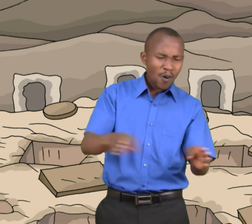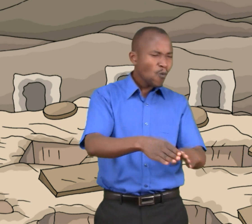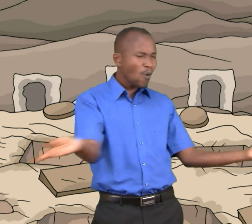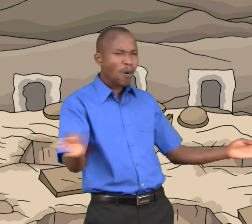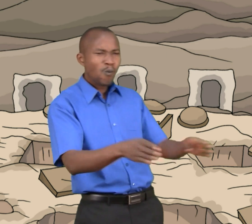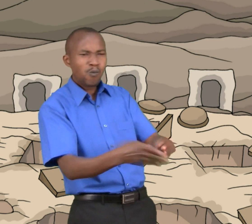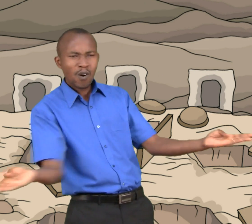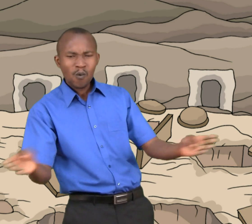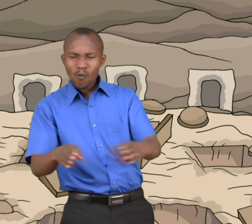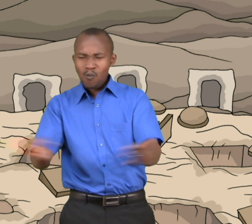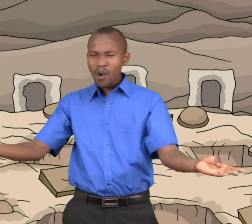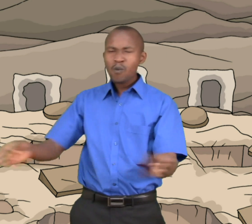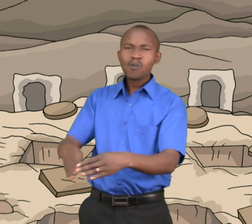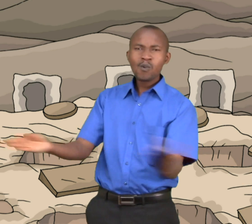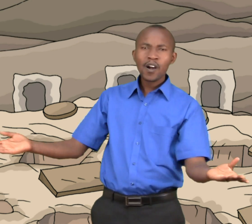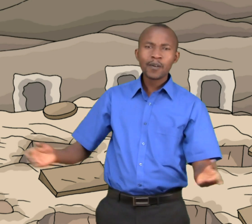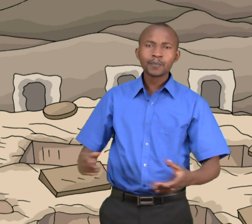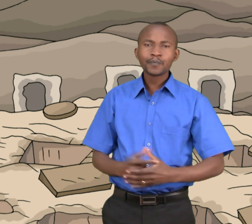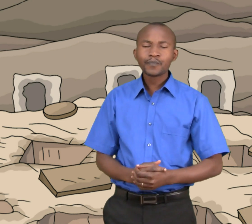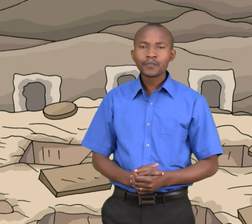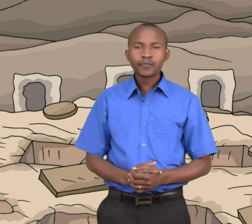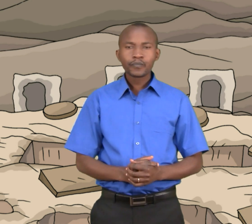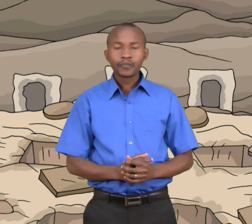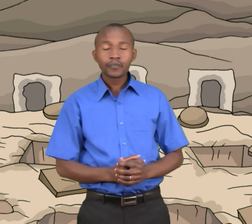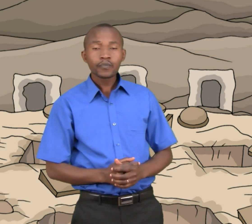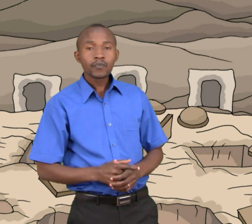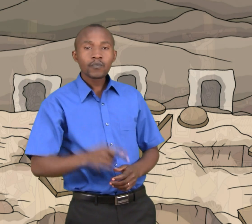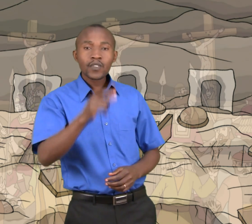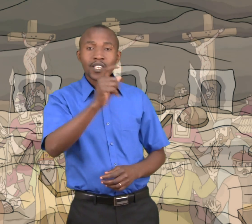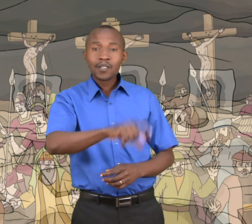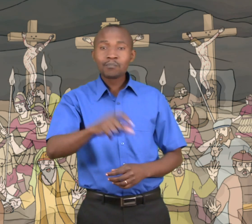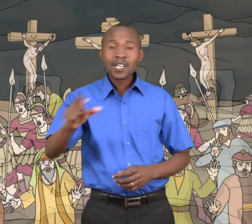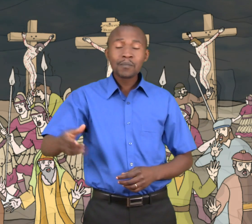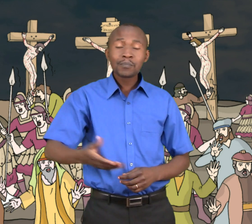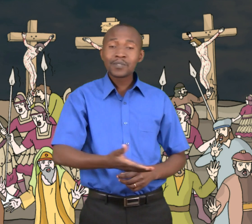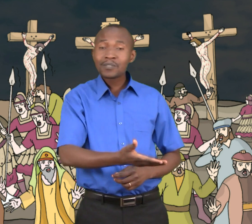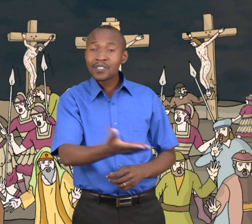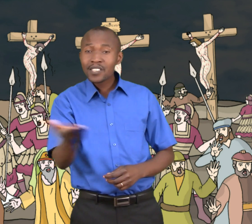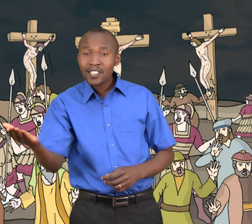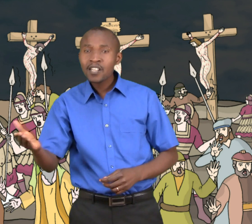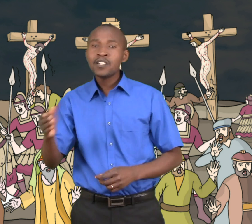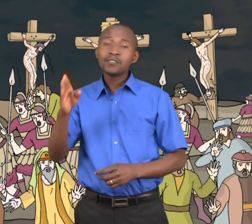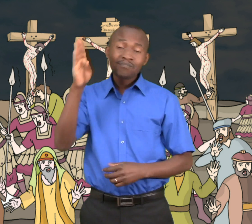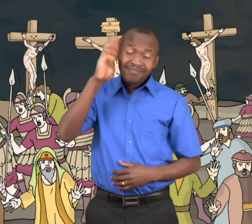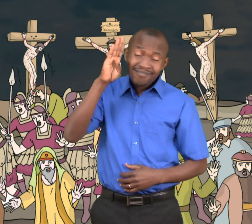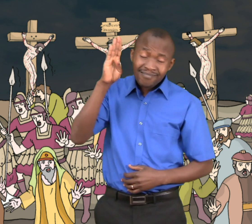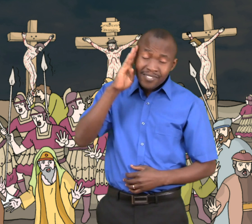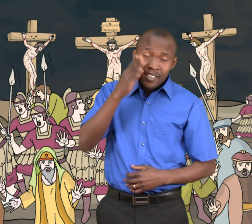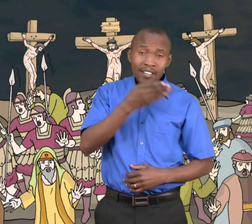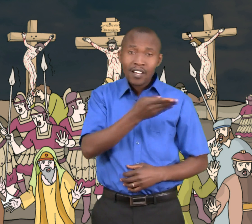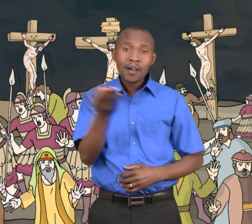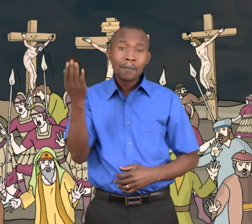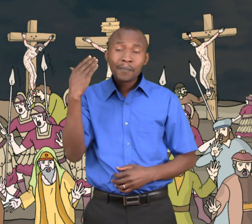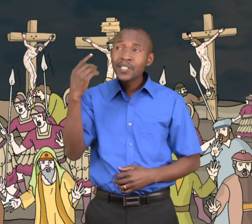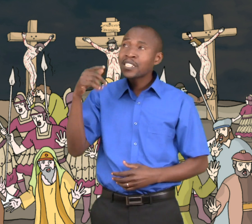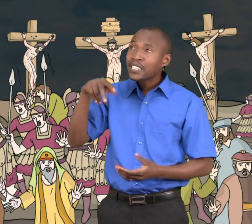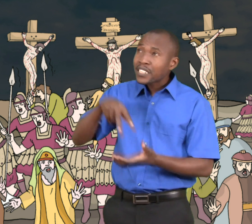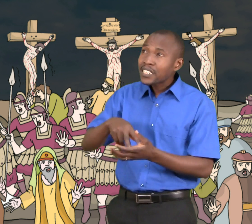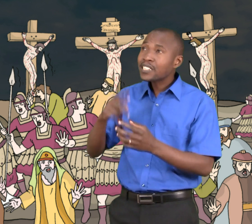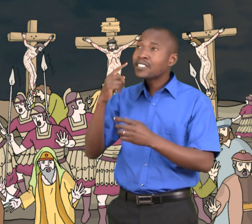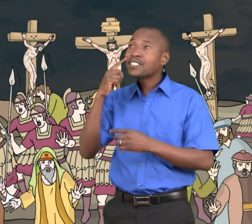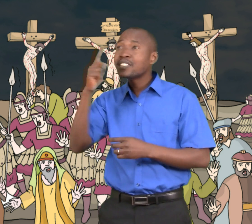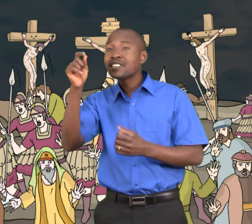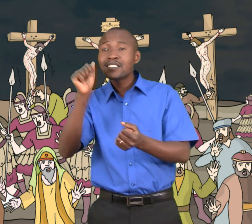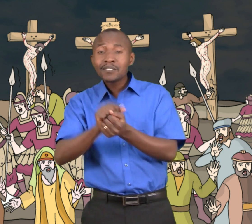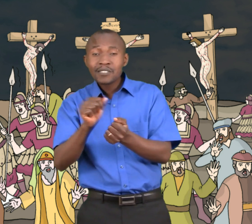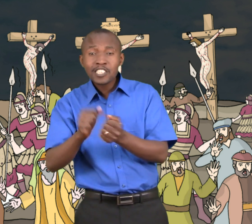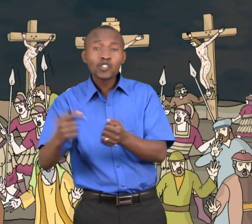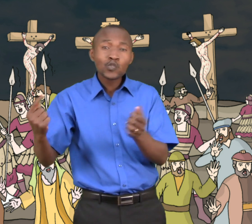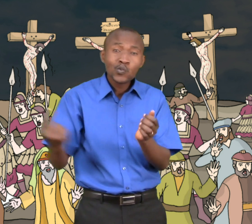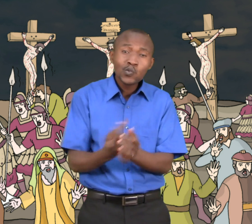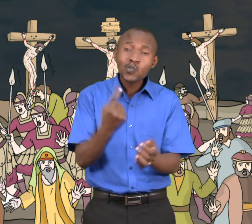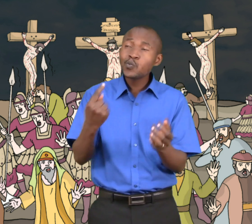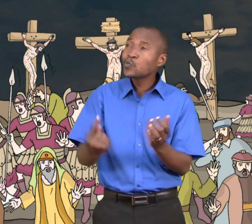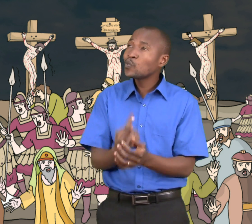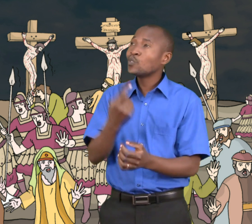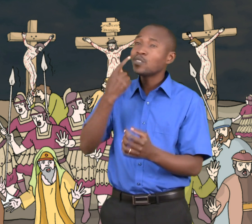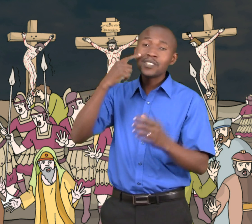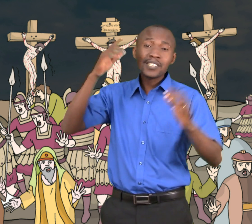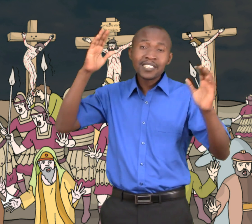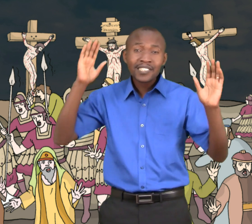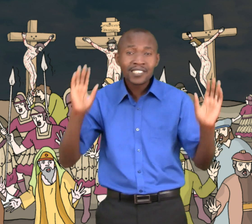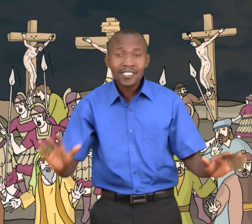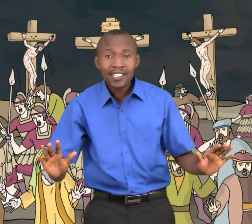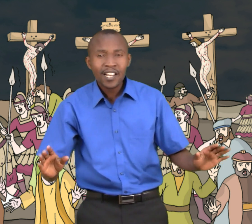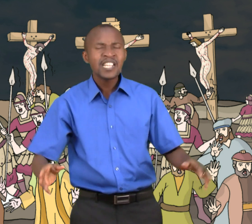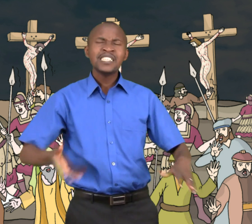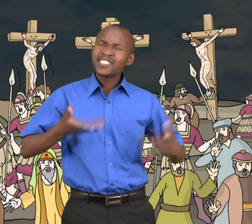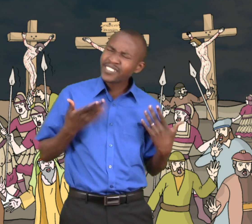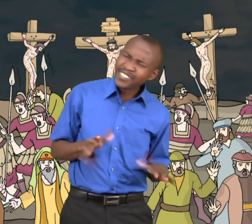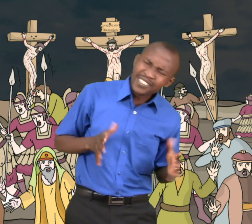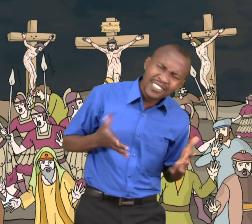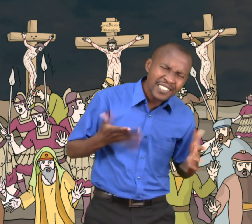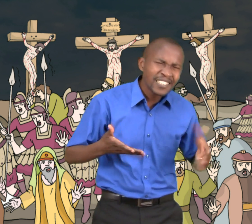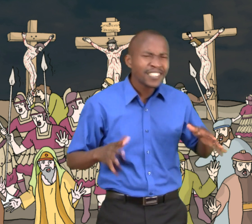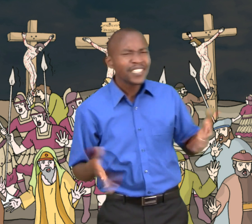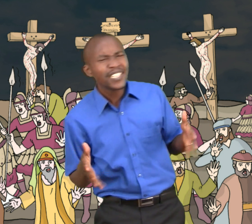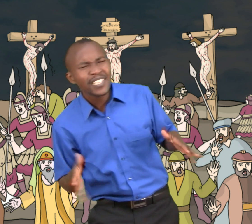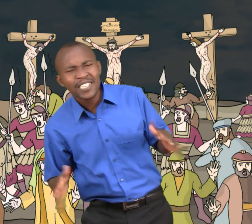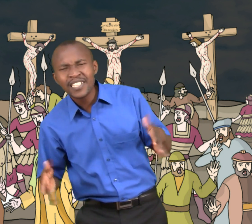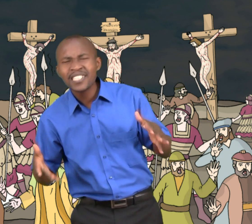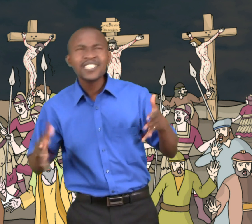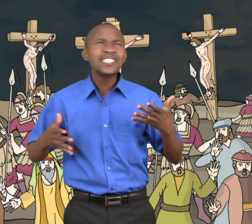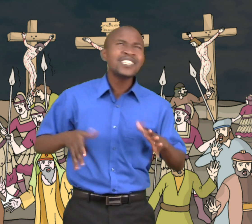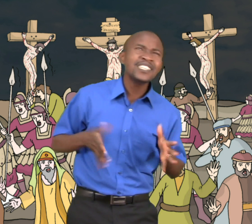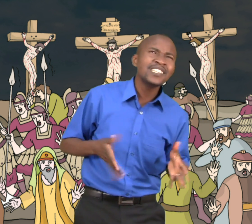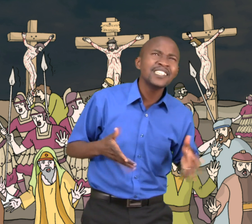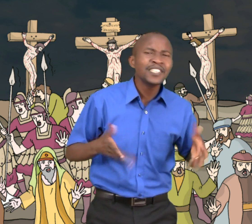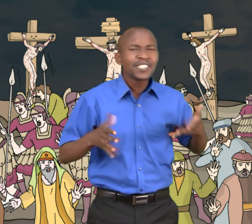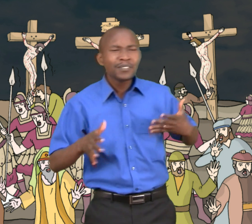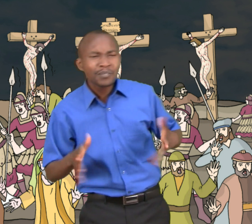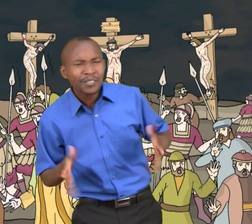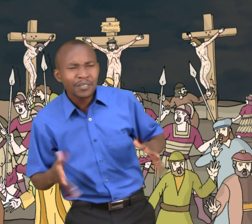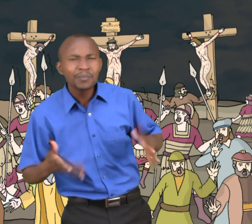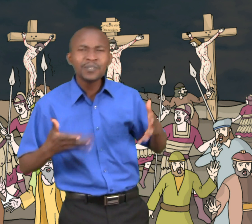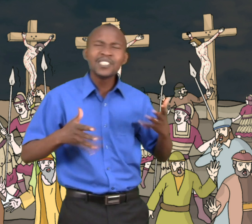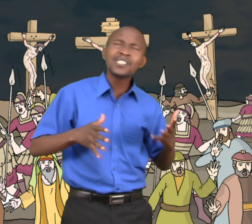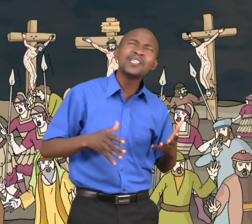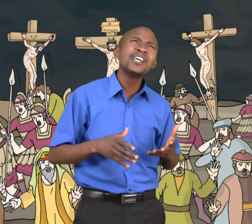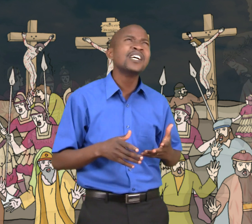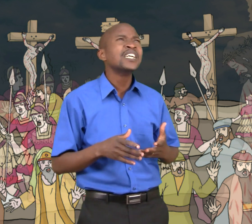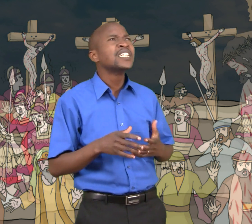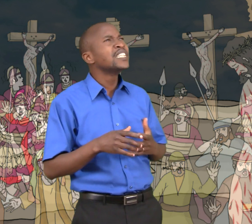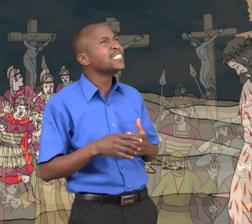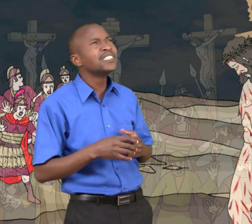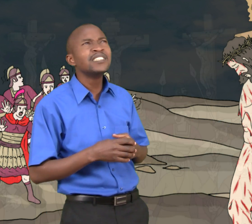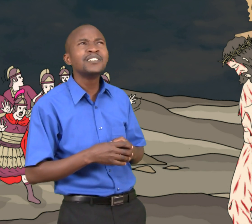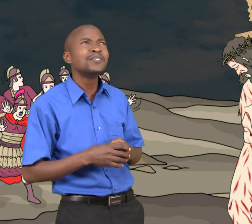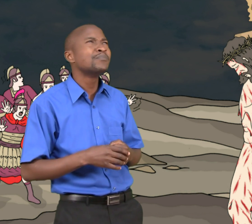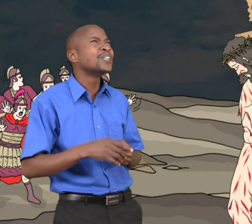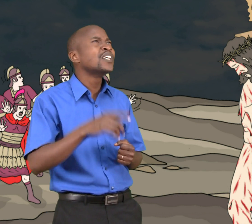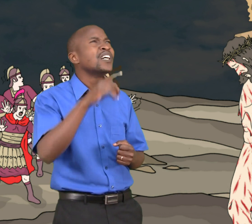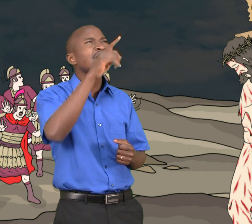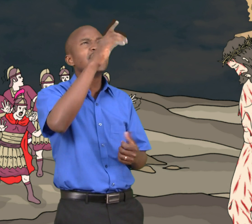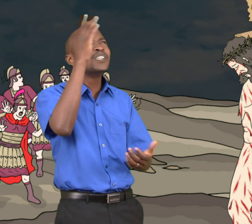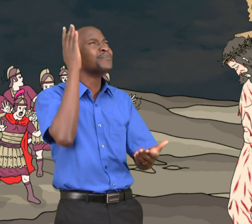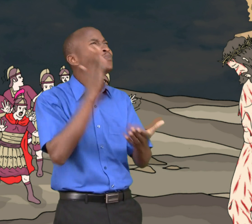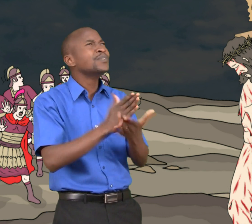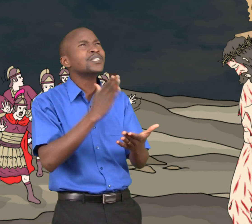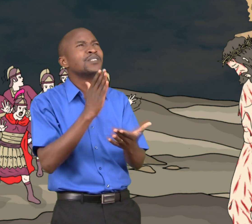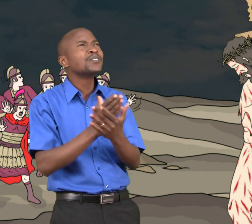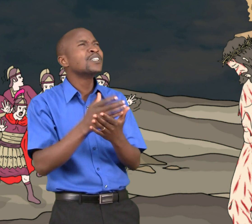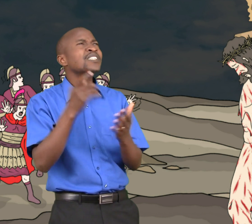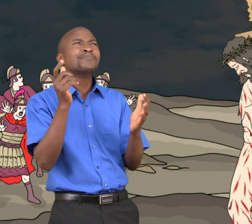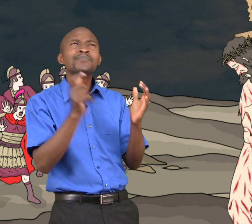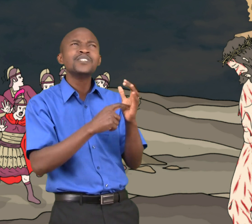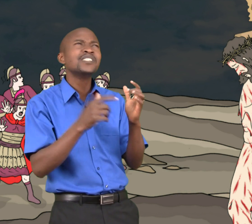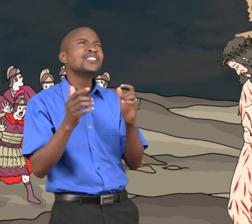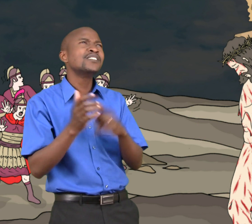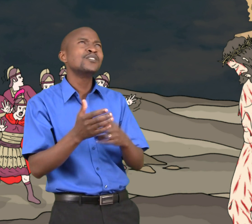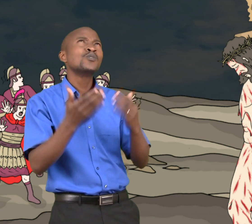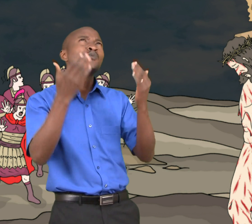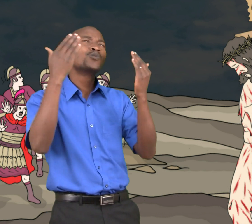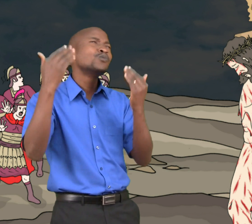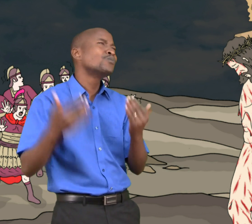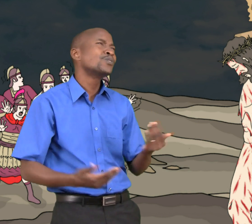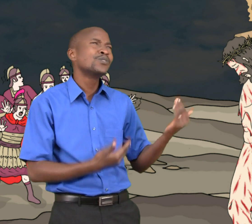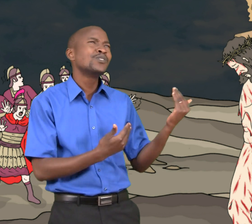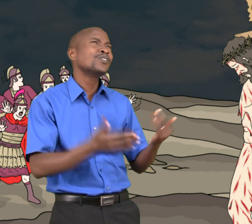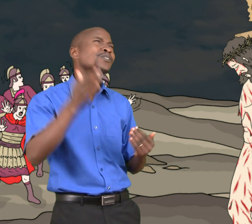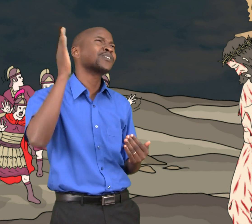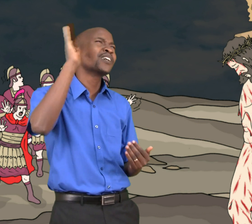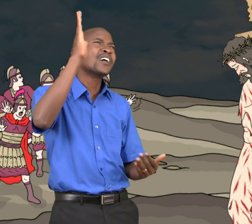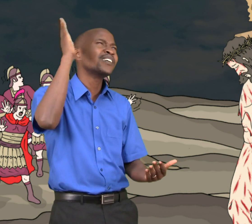After Jesus’ resurrection, when they had come out of the tombs, they entered the holy city and appeared to many people.